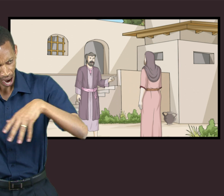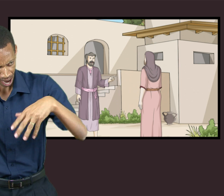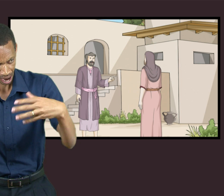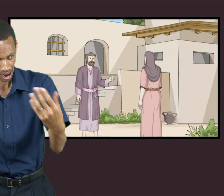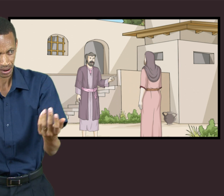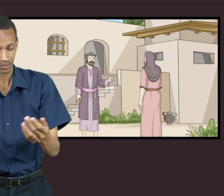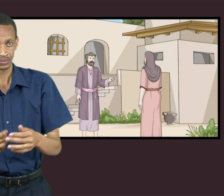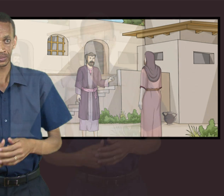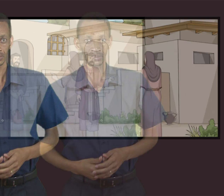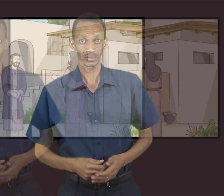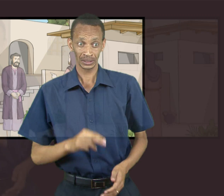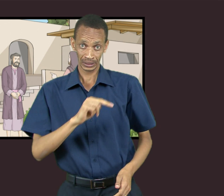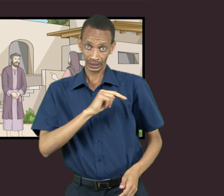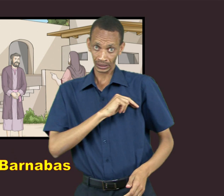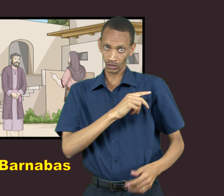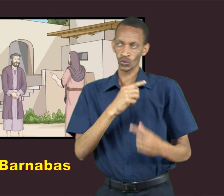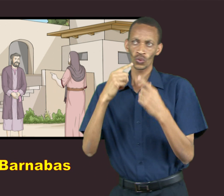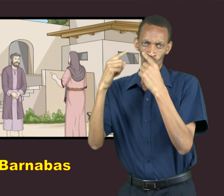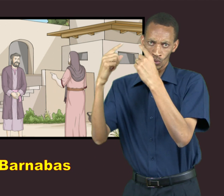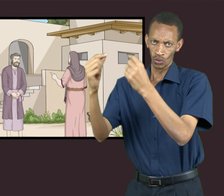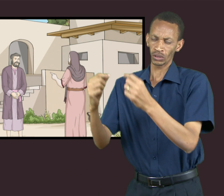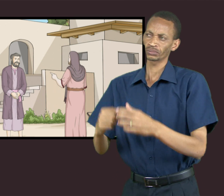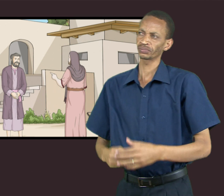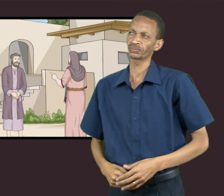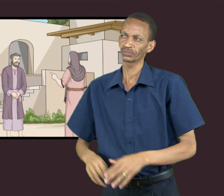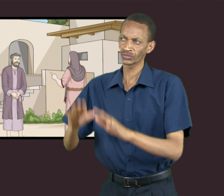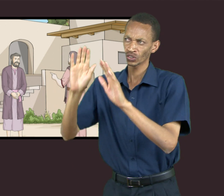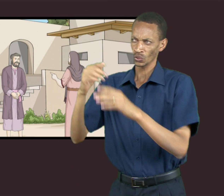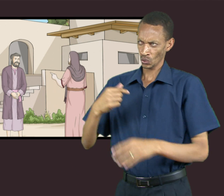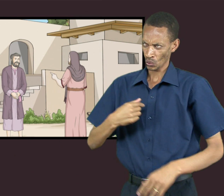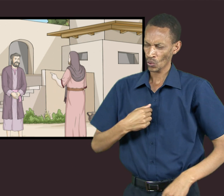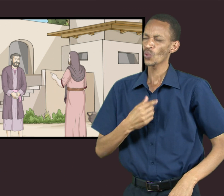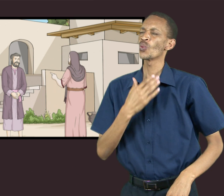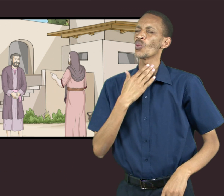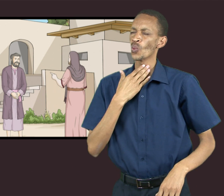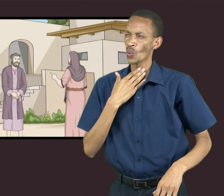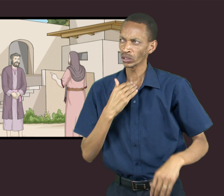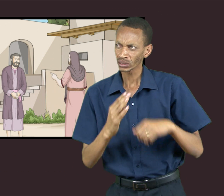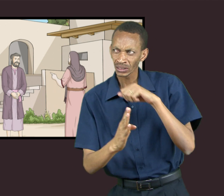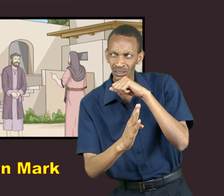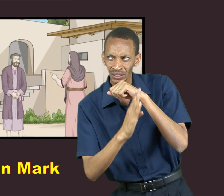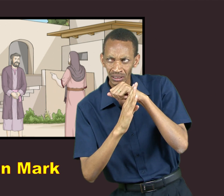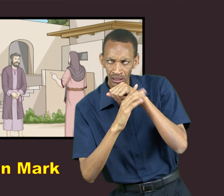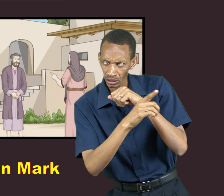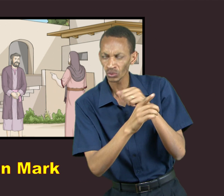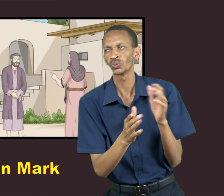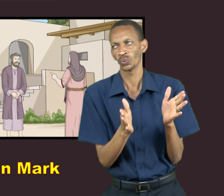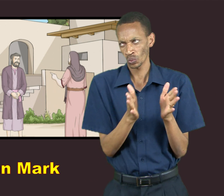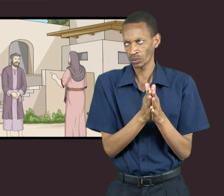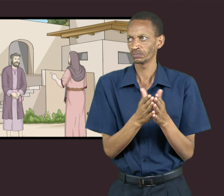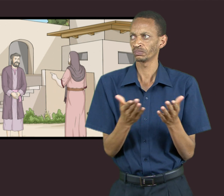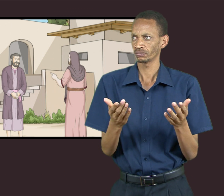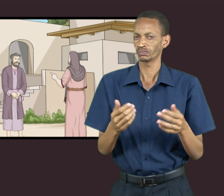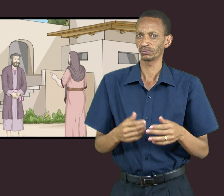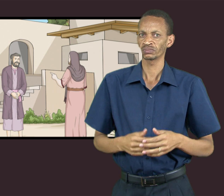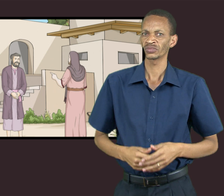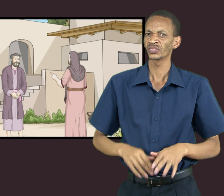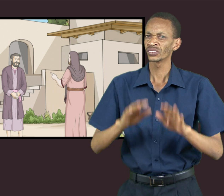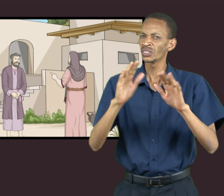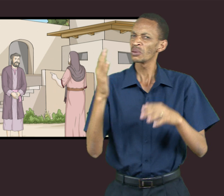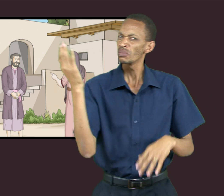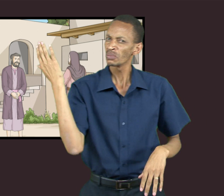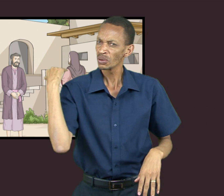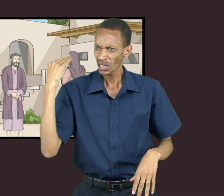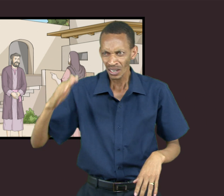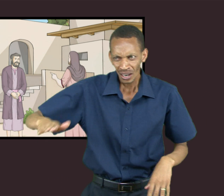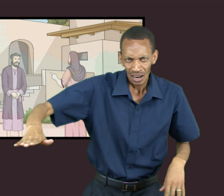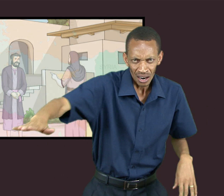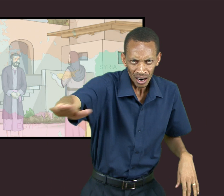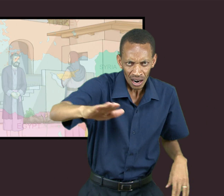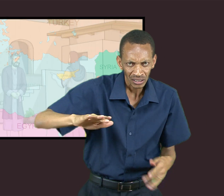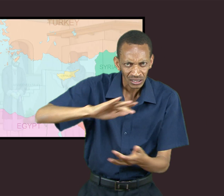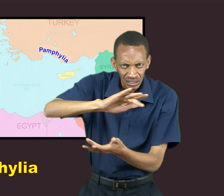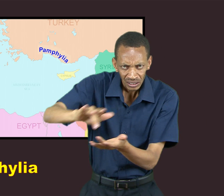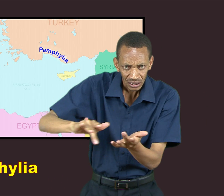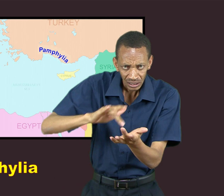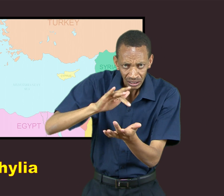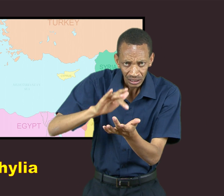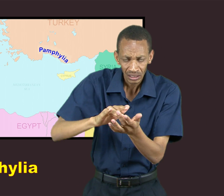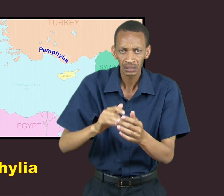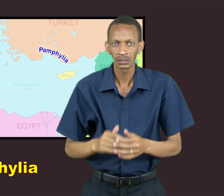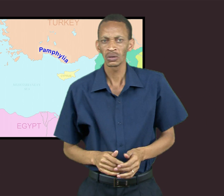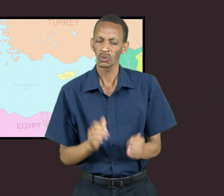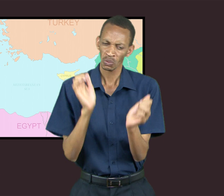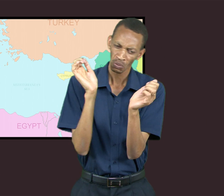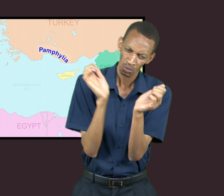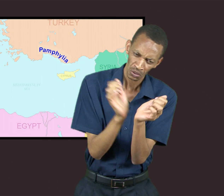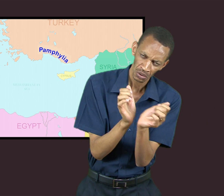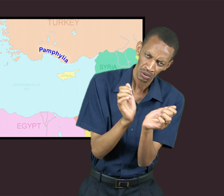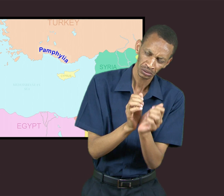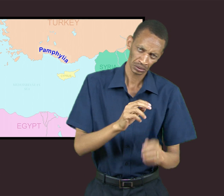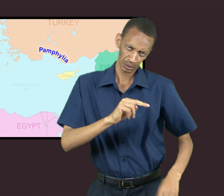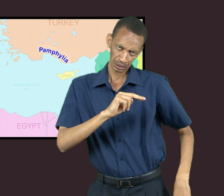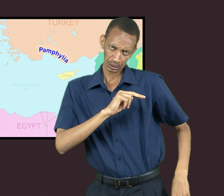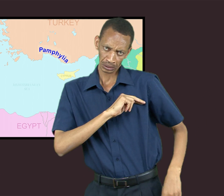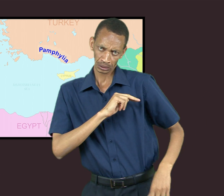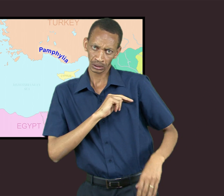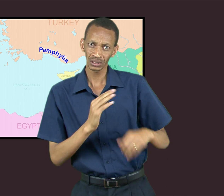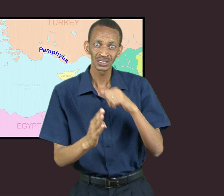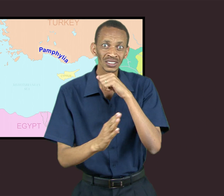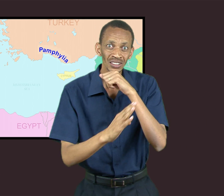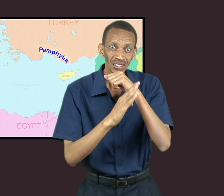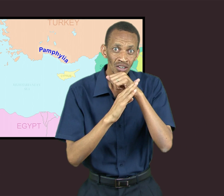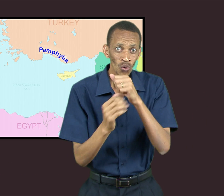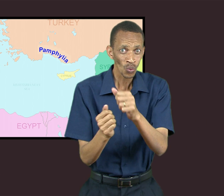Barnabas wanted to take John, also called Mark.